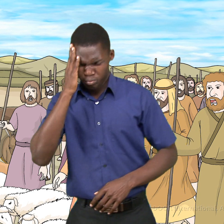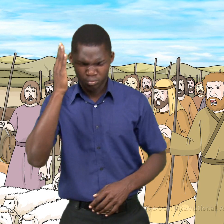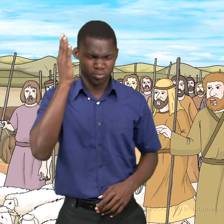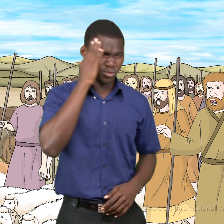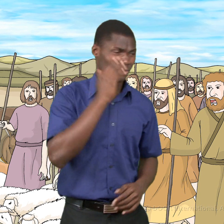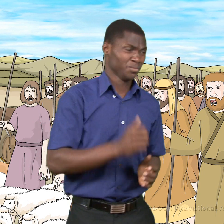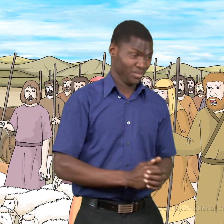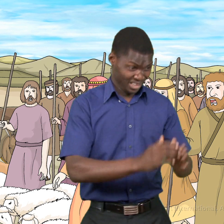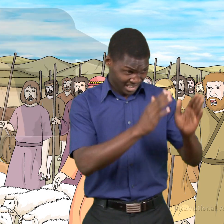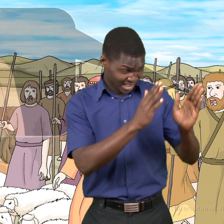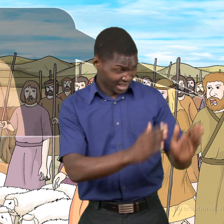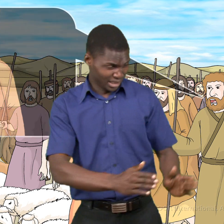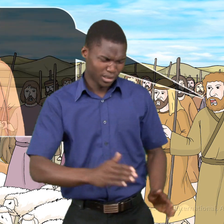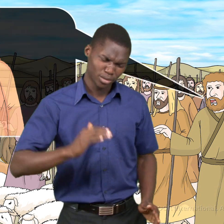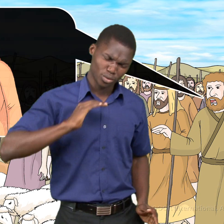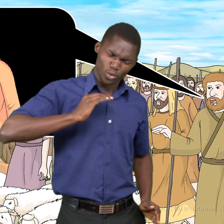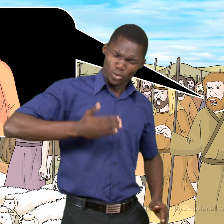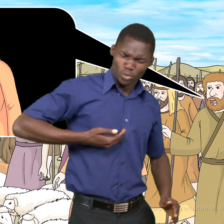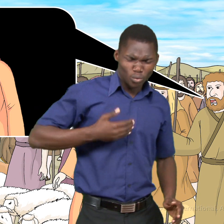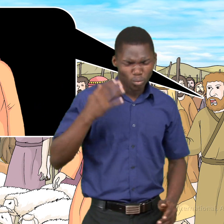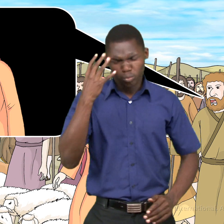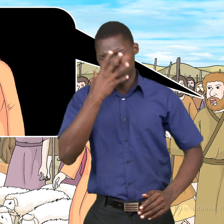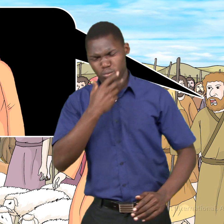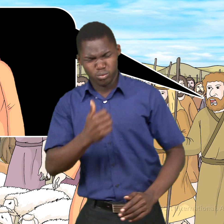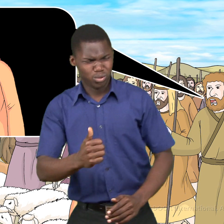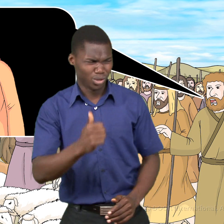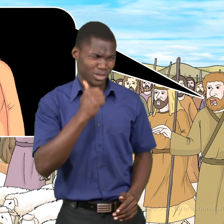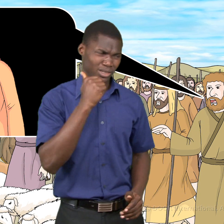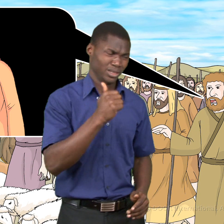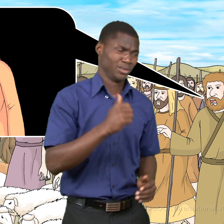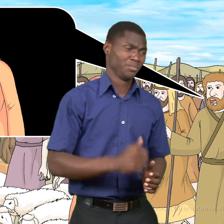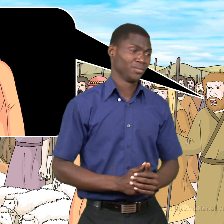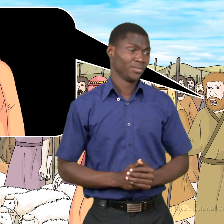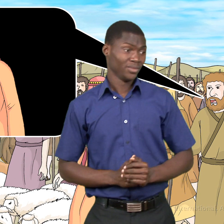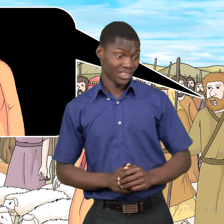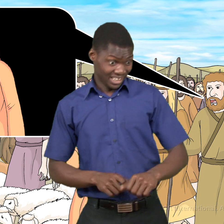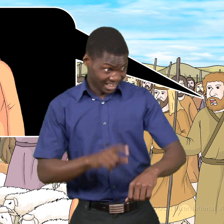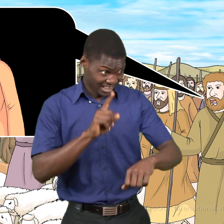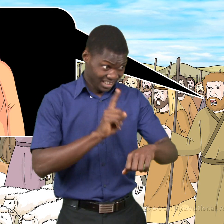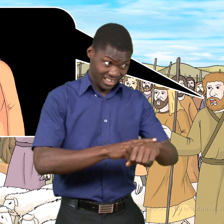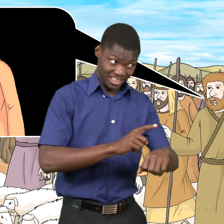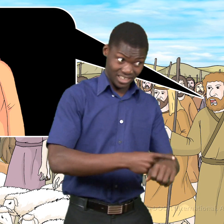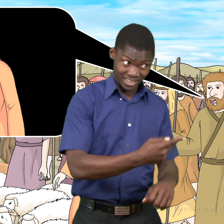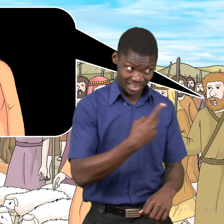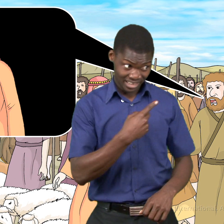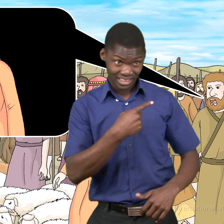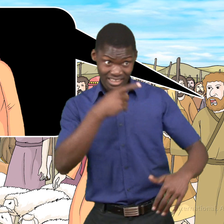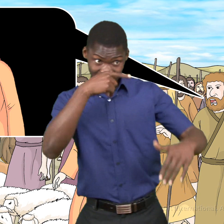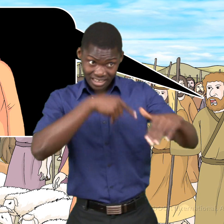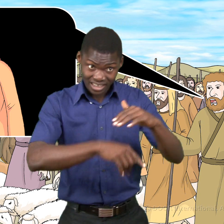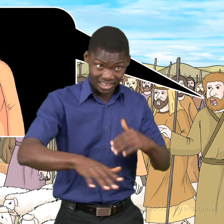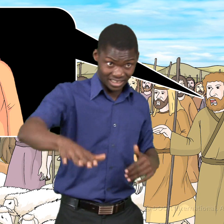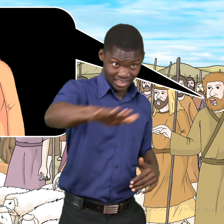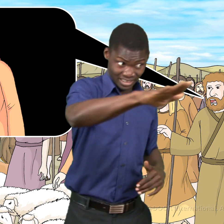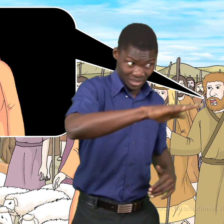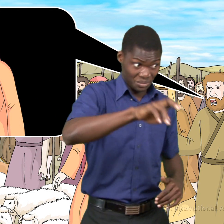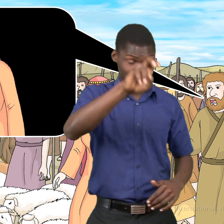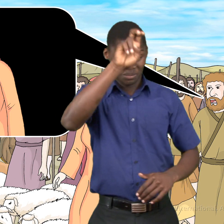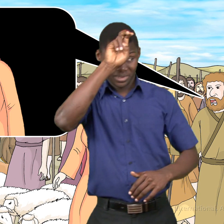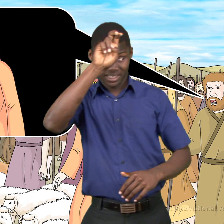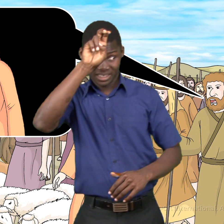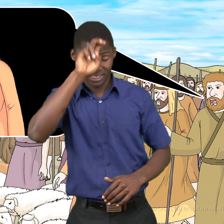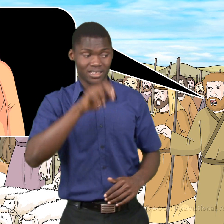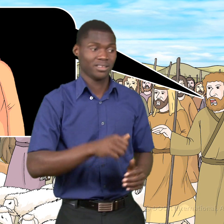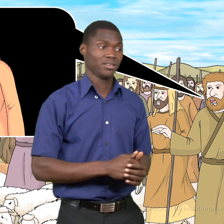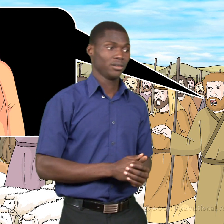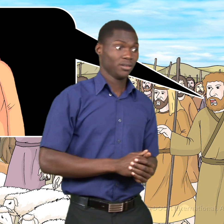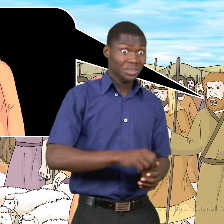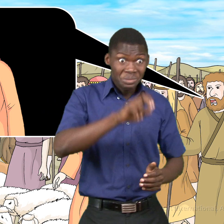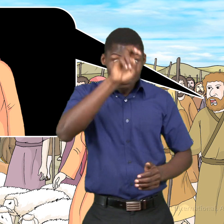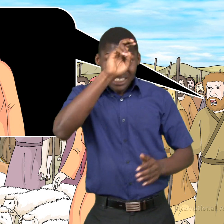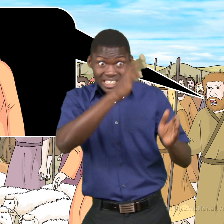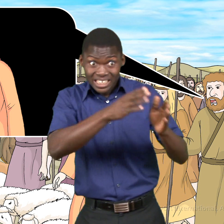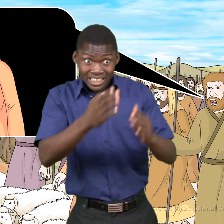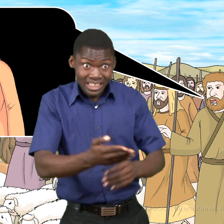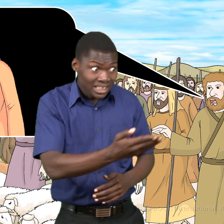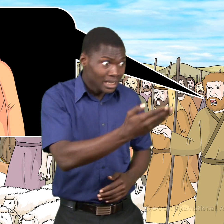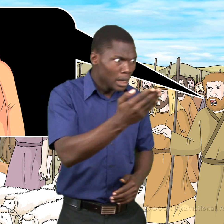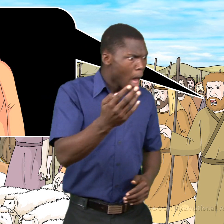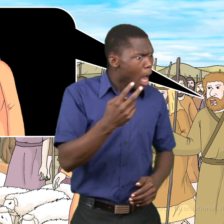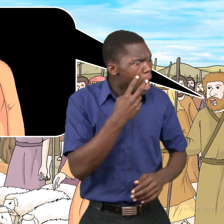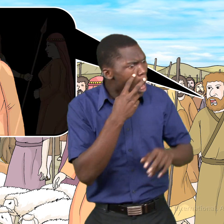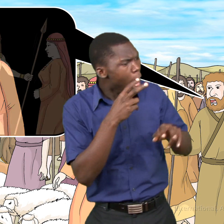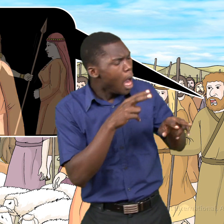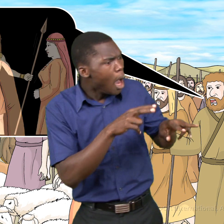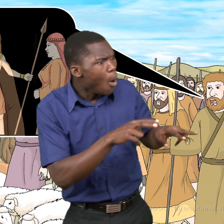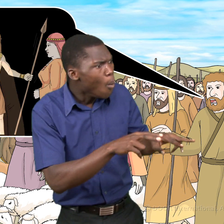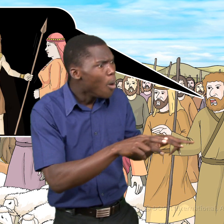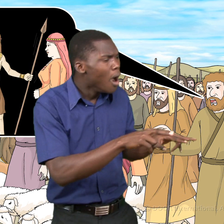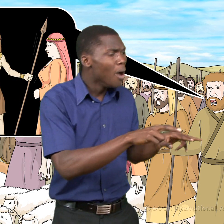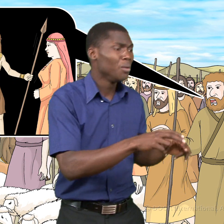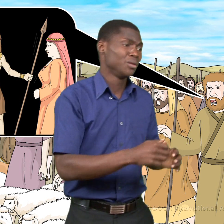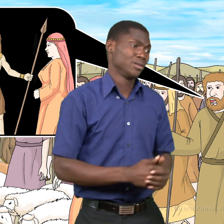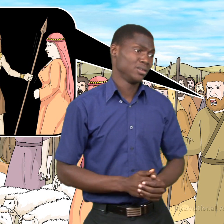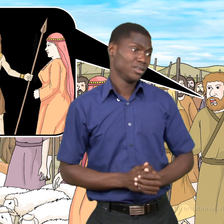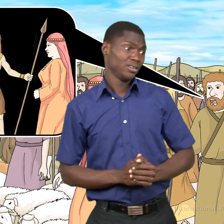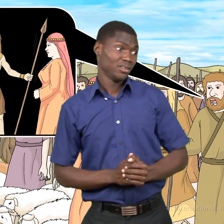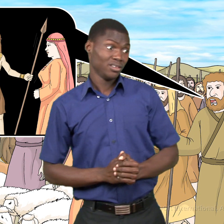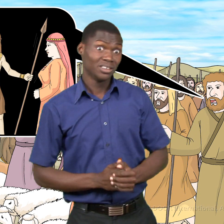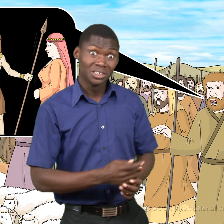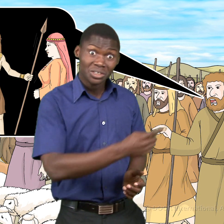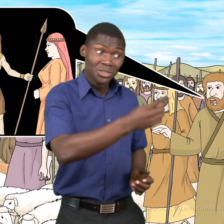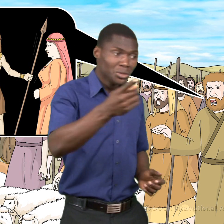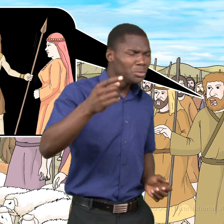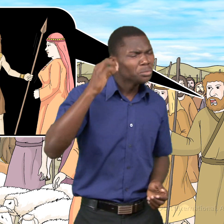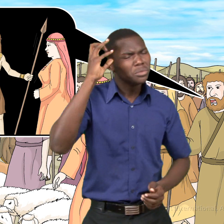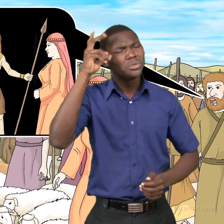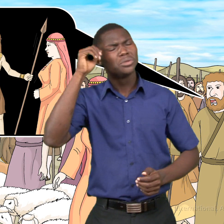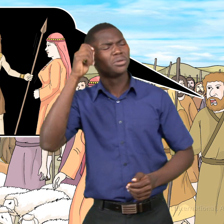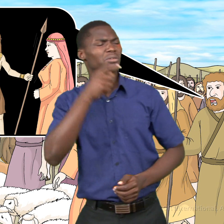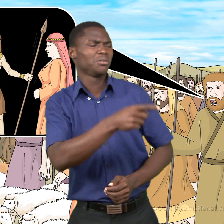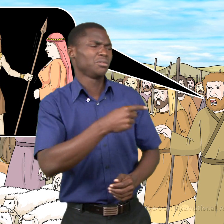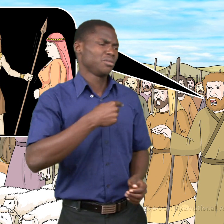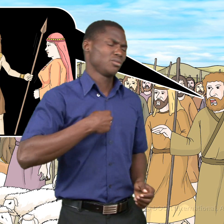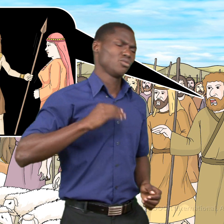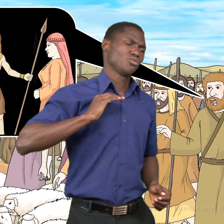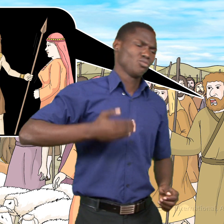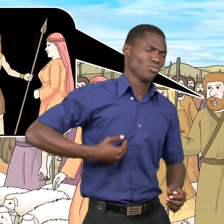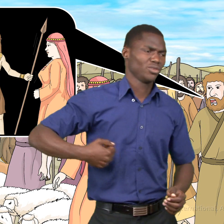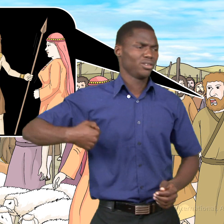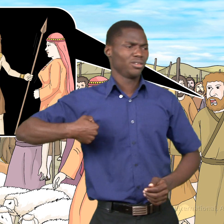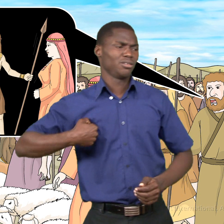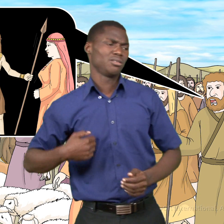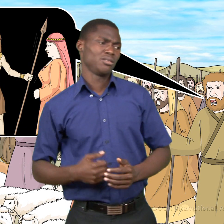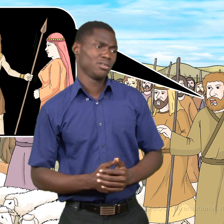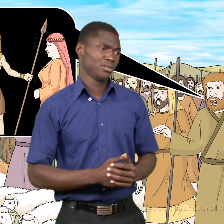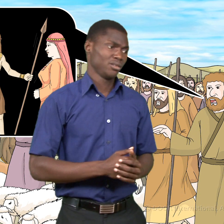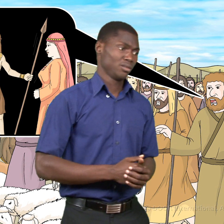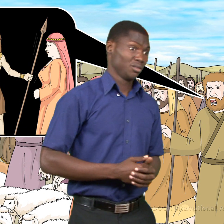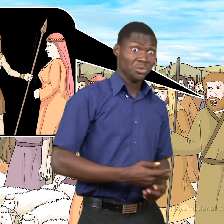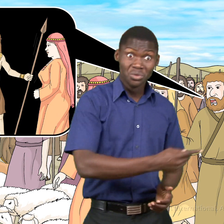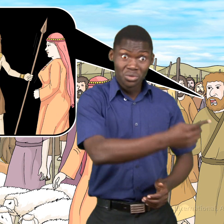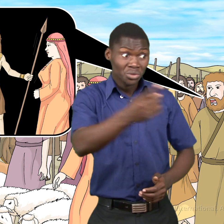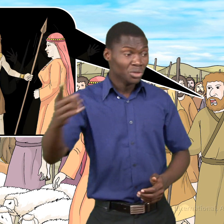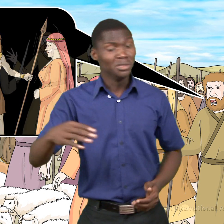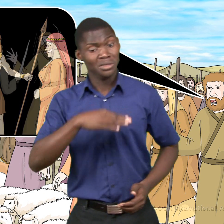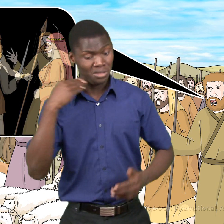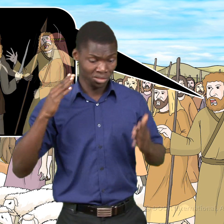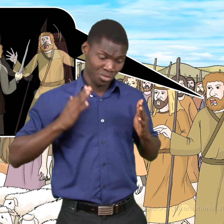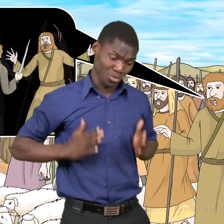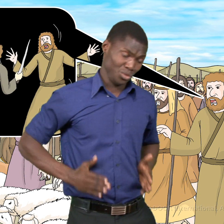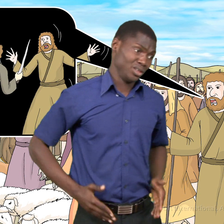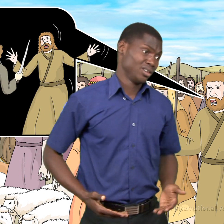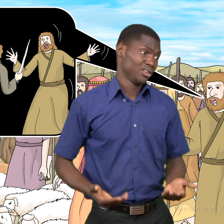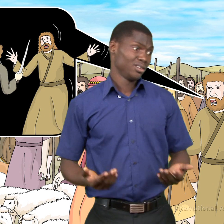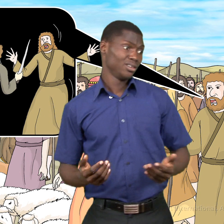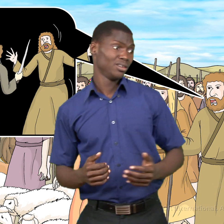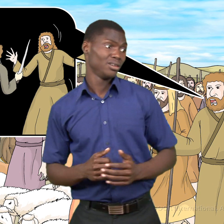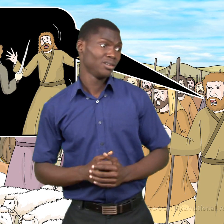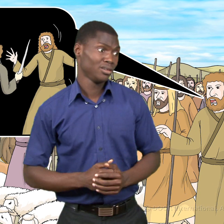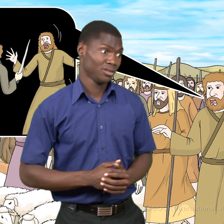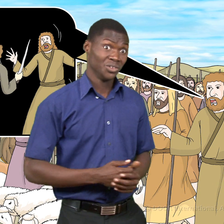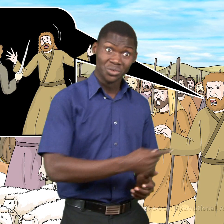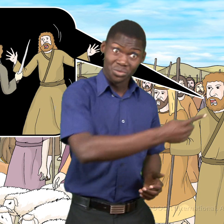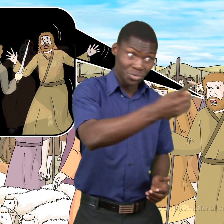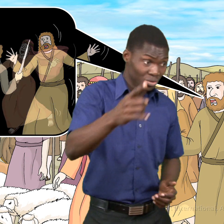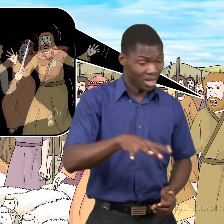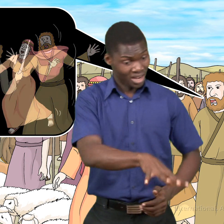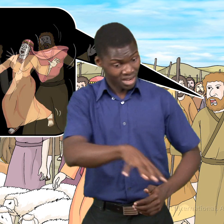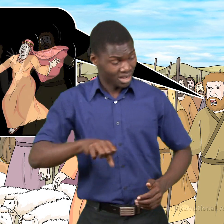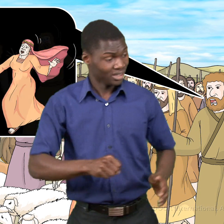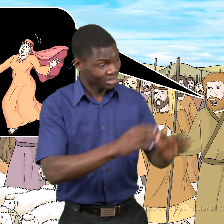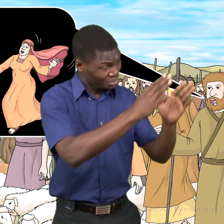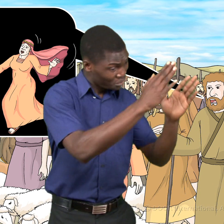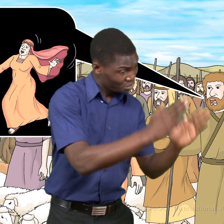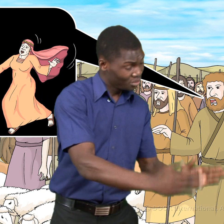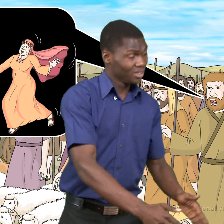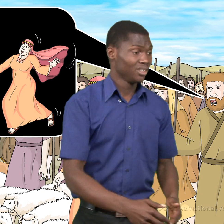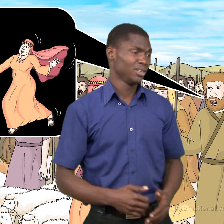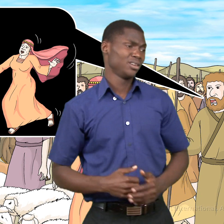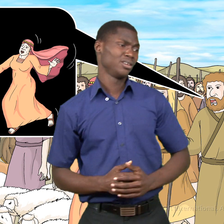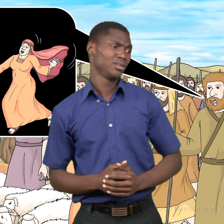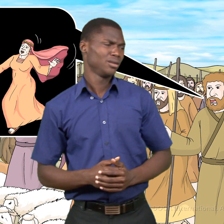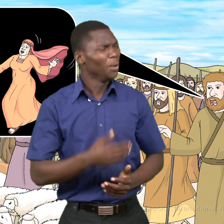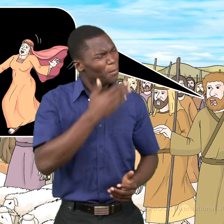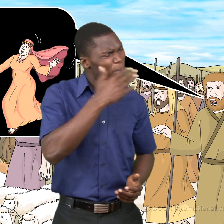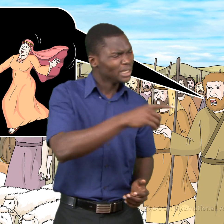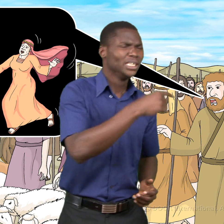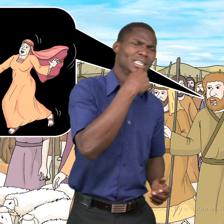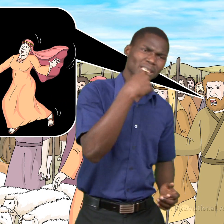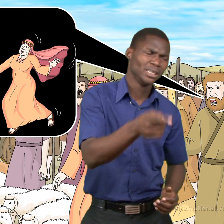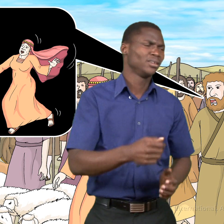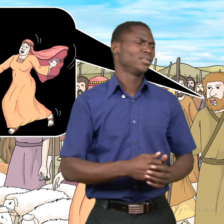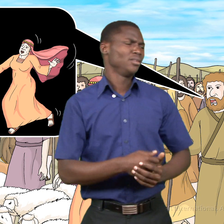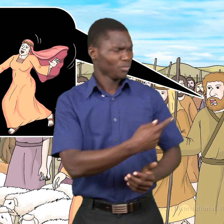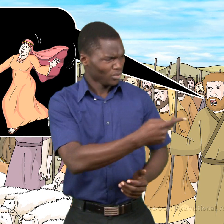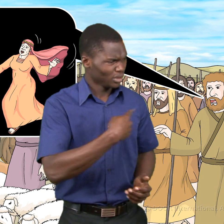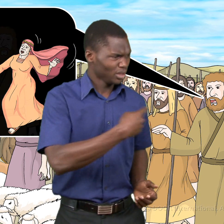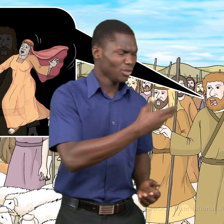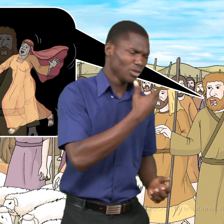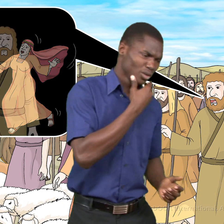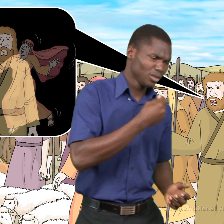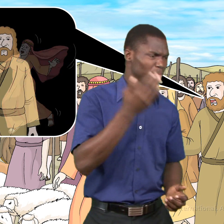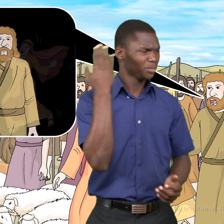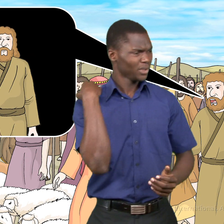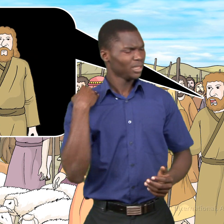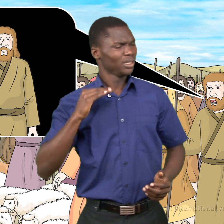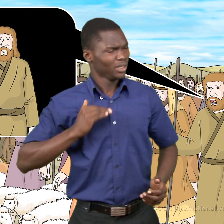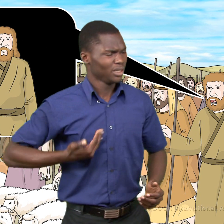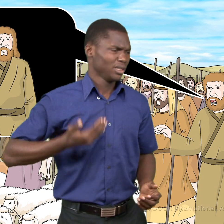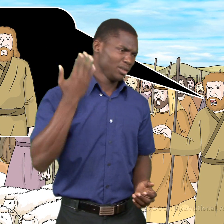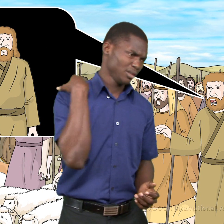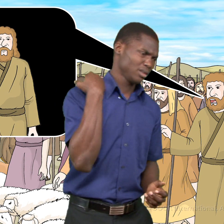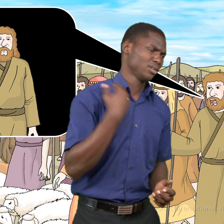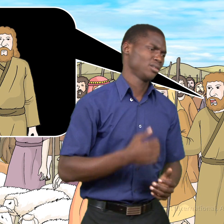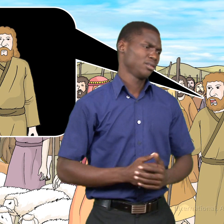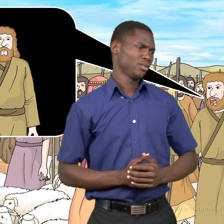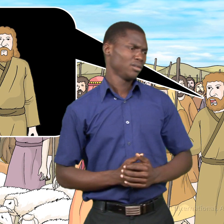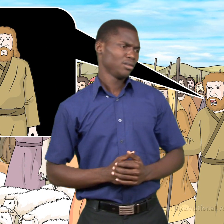As he was about to enter Egypt, he said to his wife Sarai, “Look, I know that you are a beautiful woman, and when the Egyptians see you, they will say, ‘This is his wife.’ Then they will kill me but will let you live.